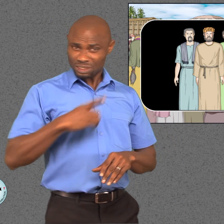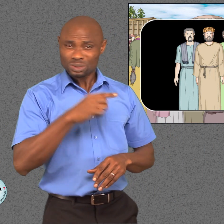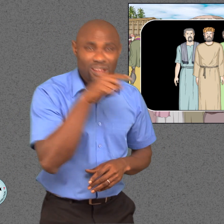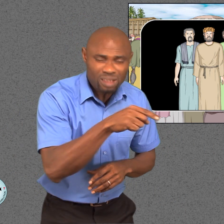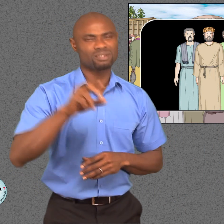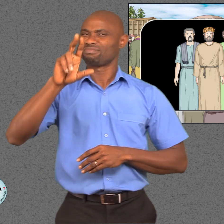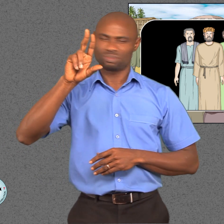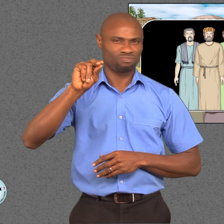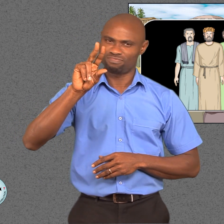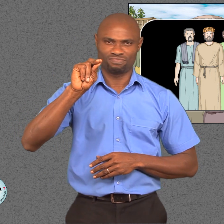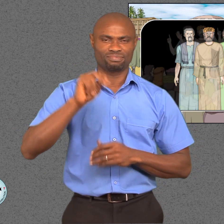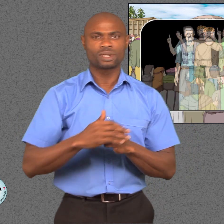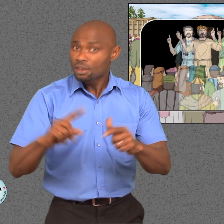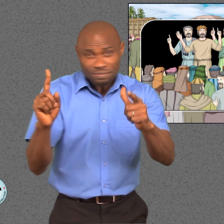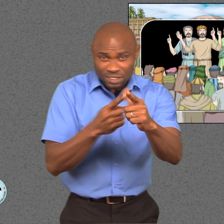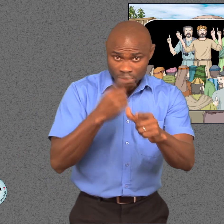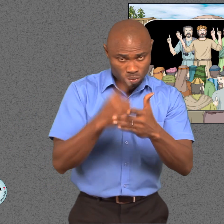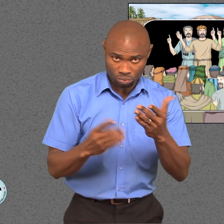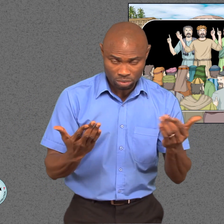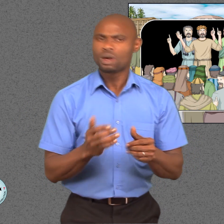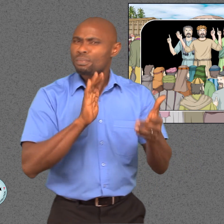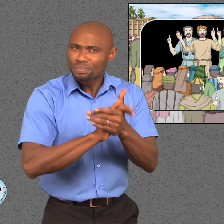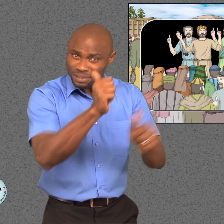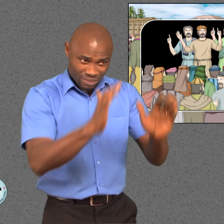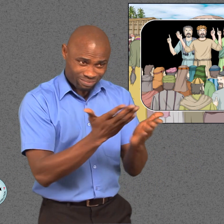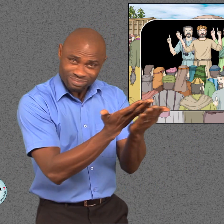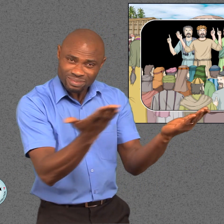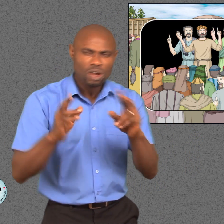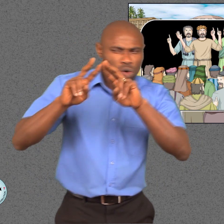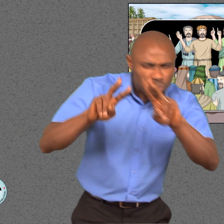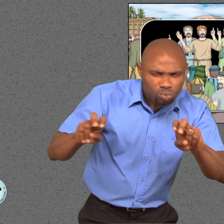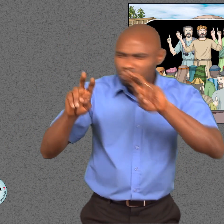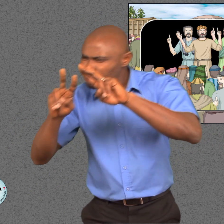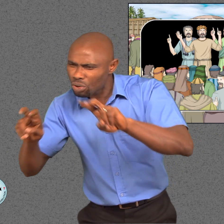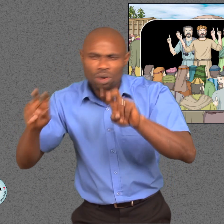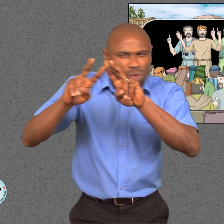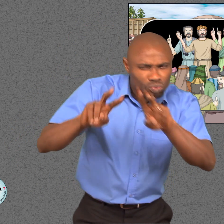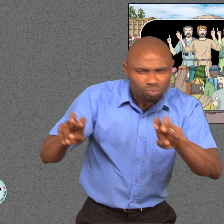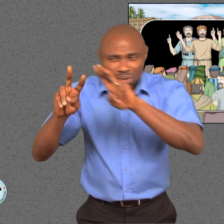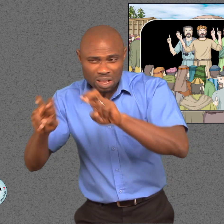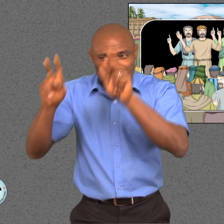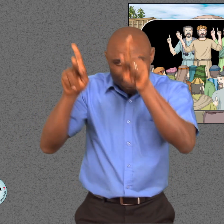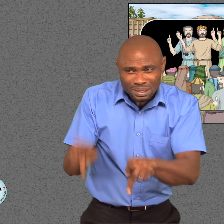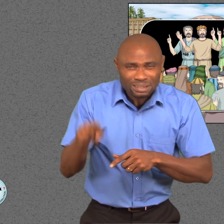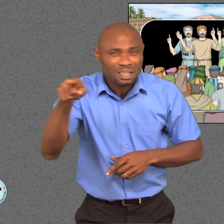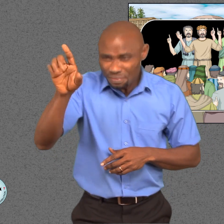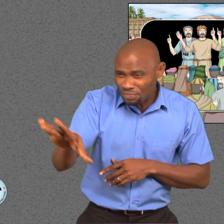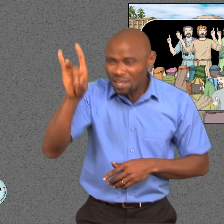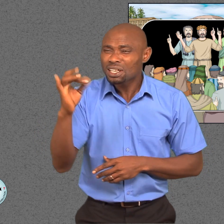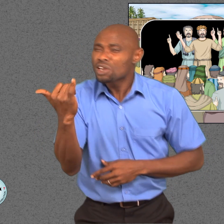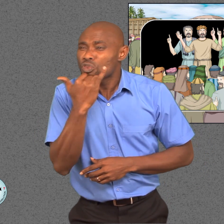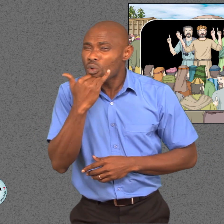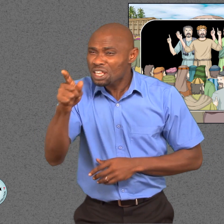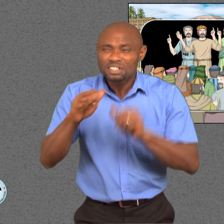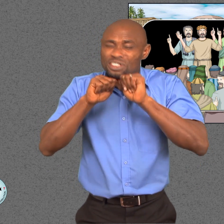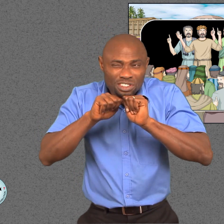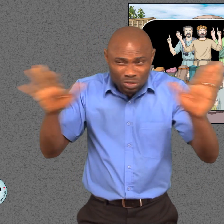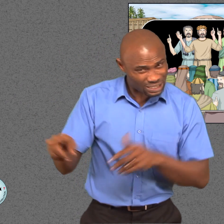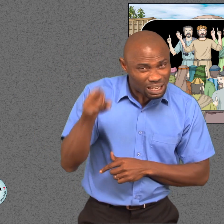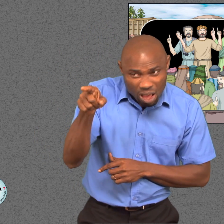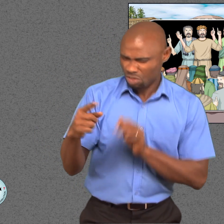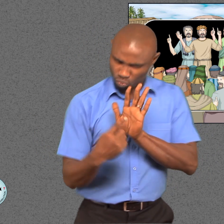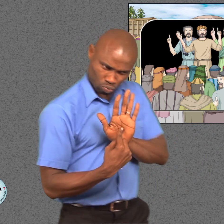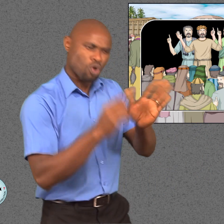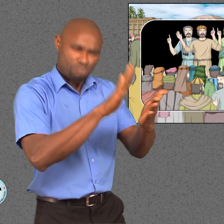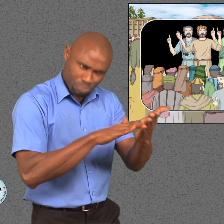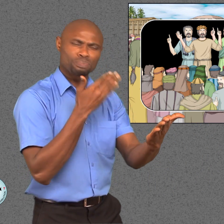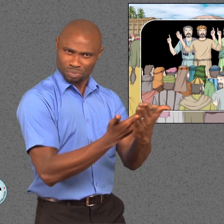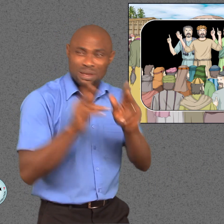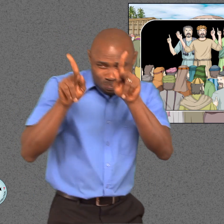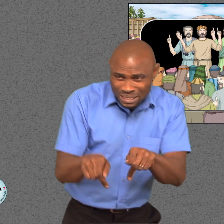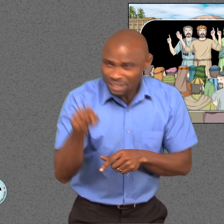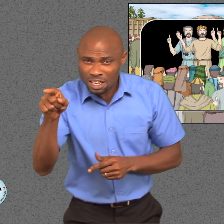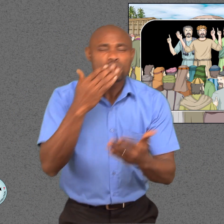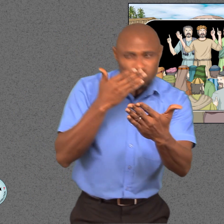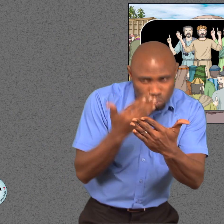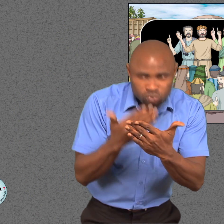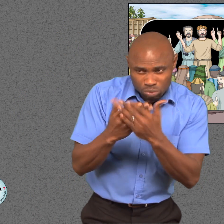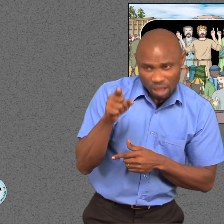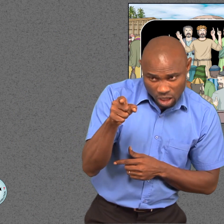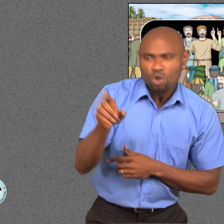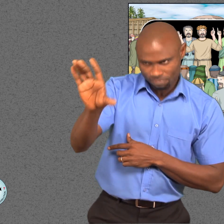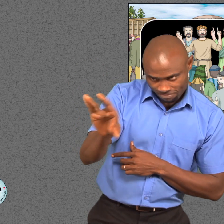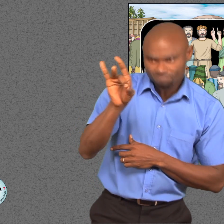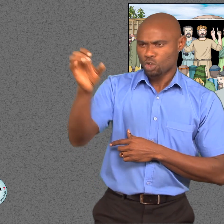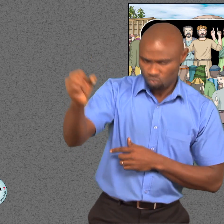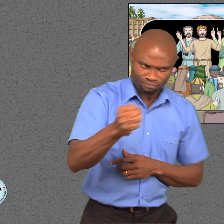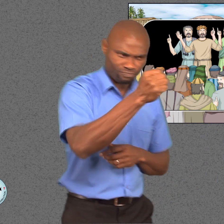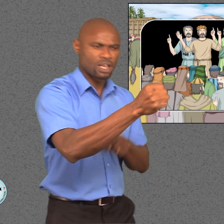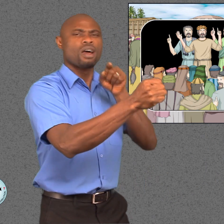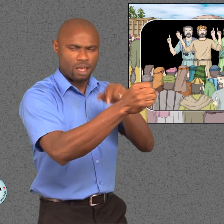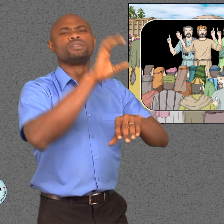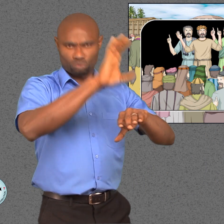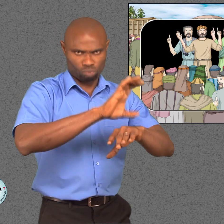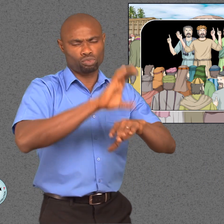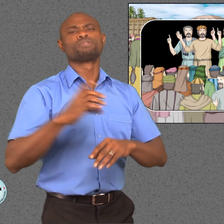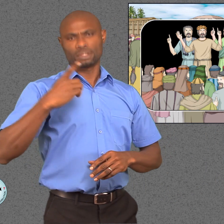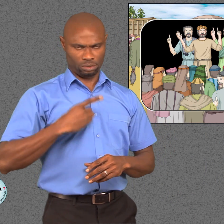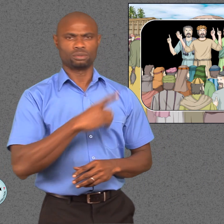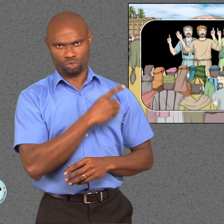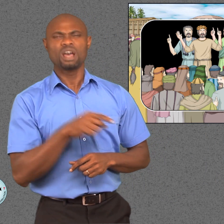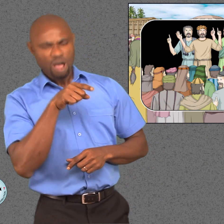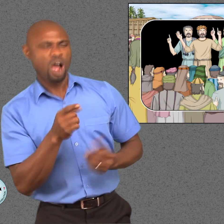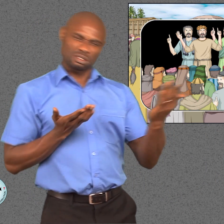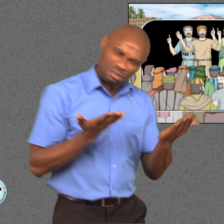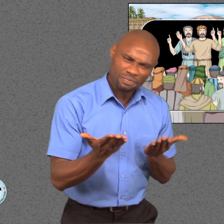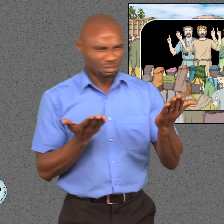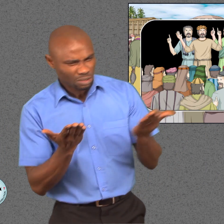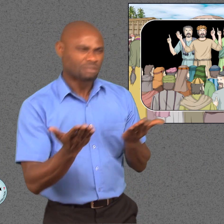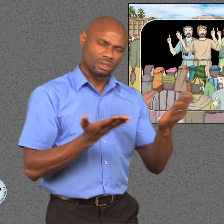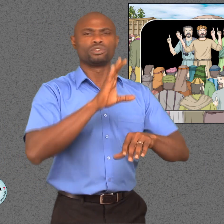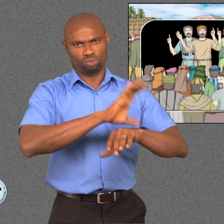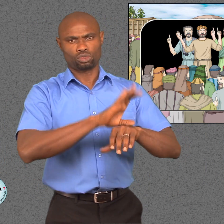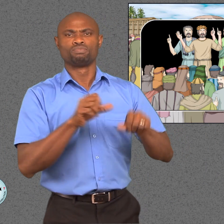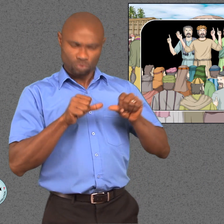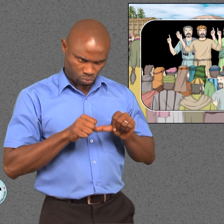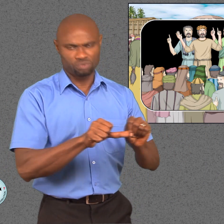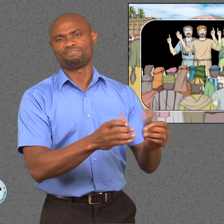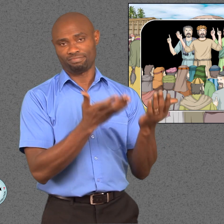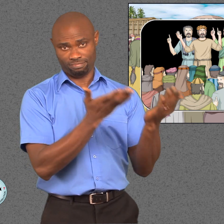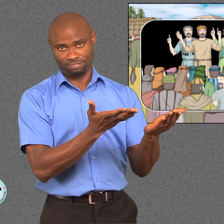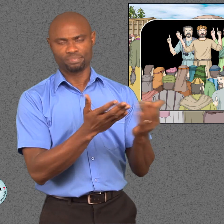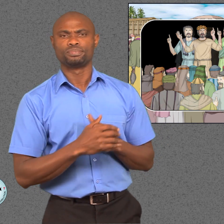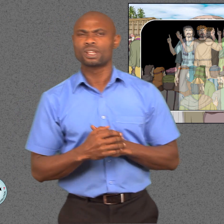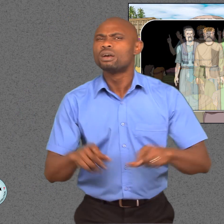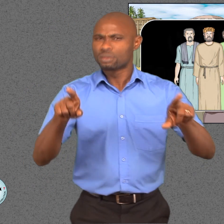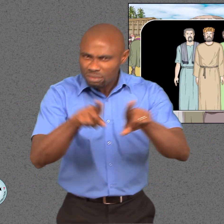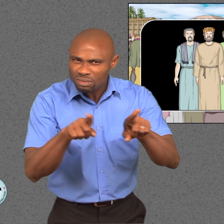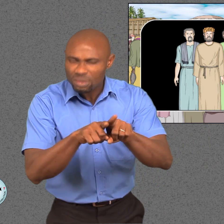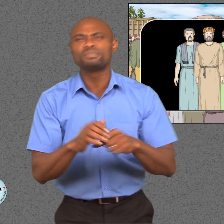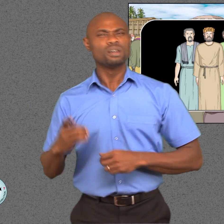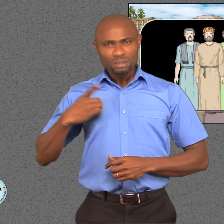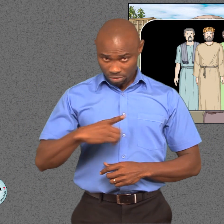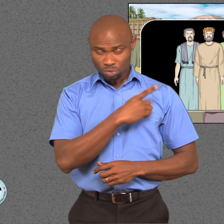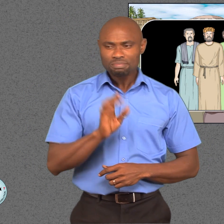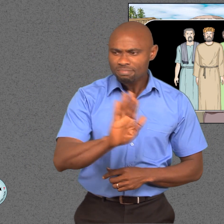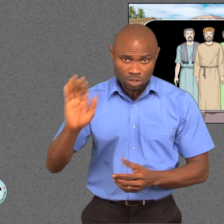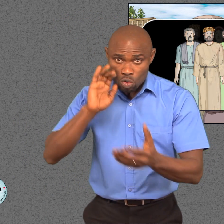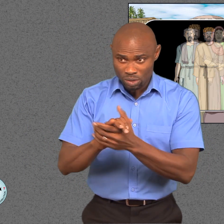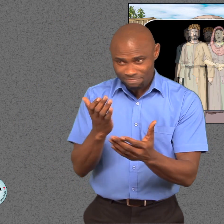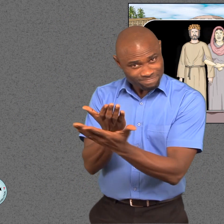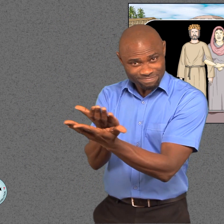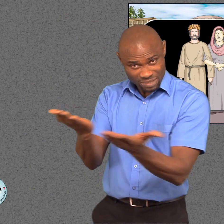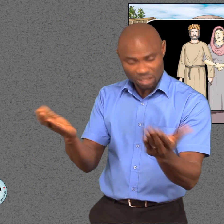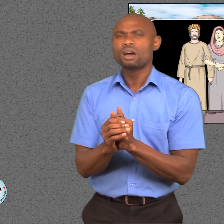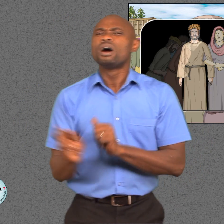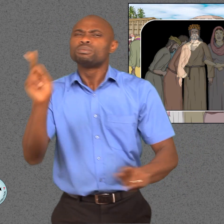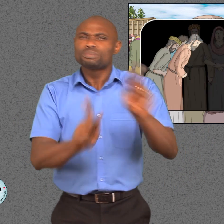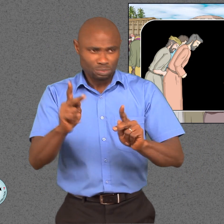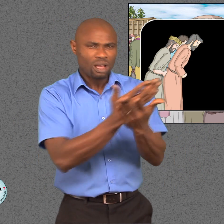Then, if they are above reproach, let them serve as deacons.